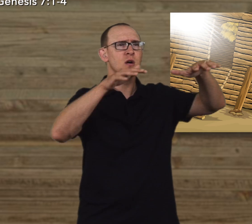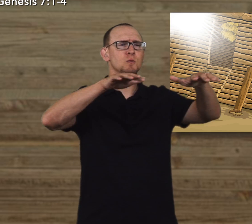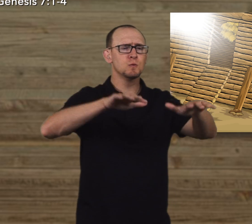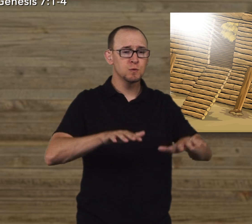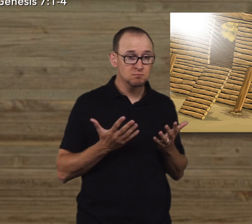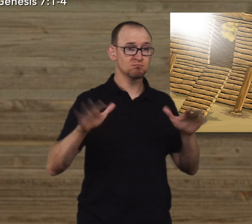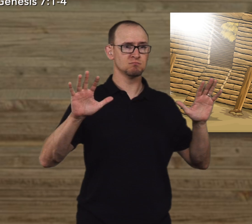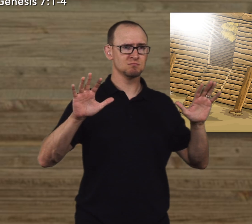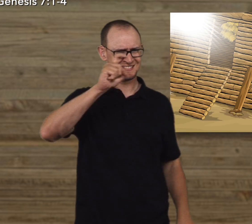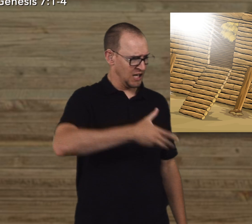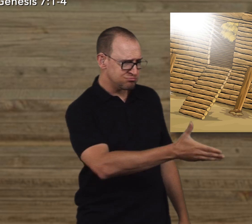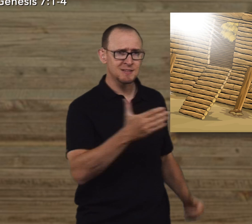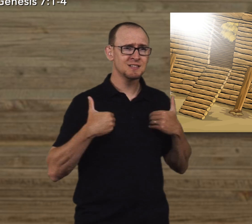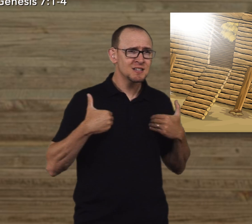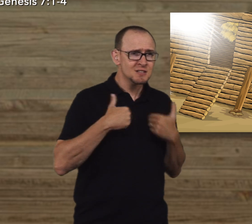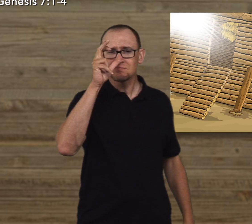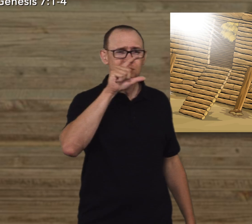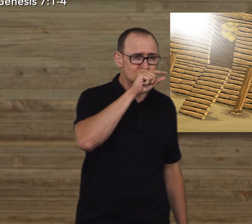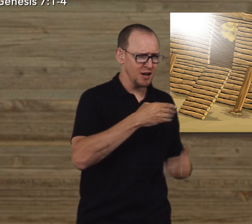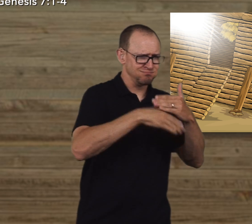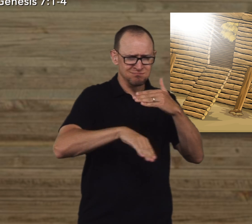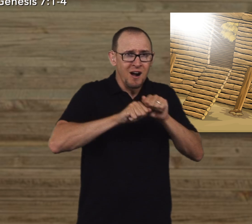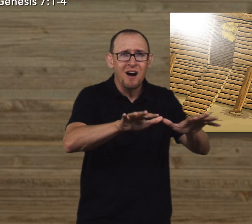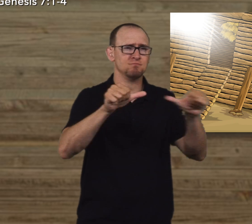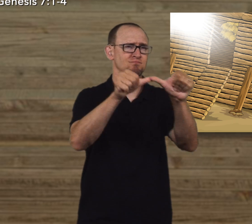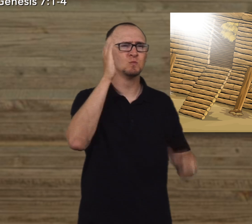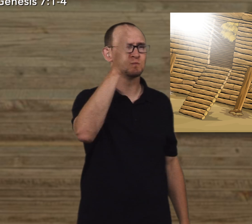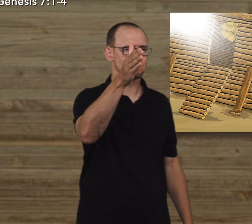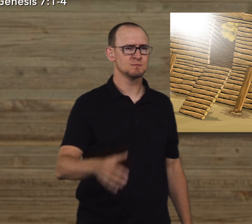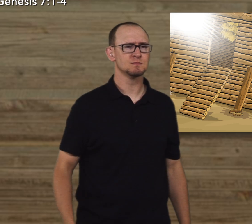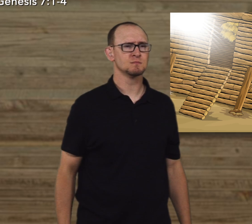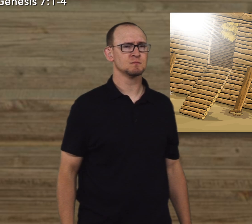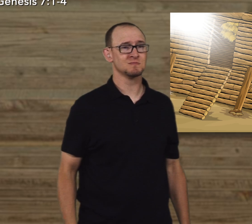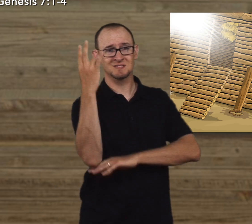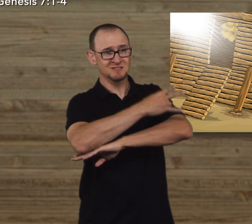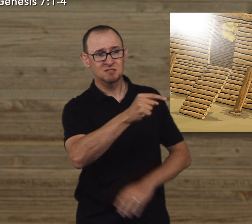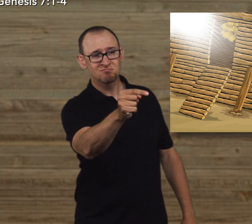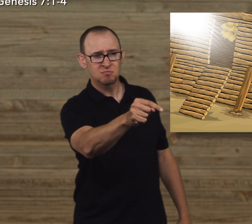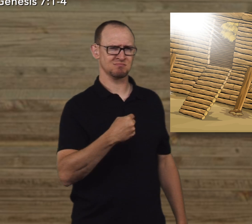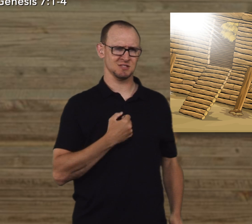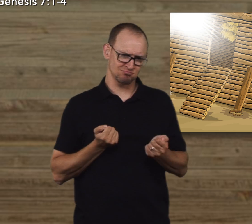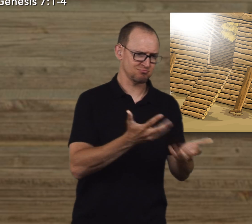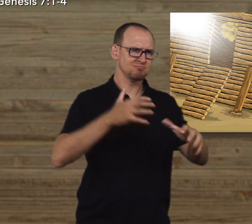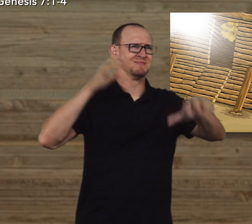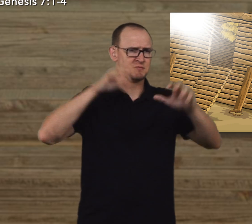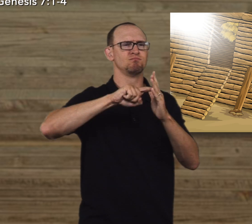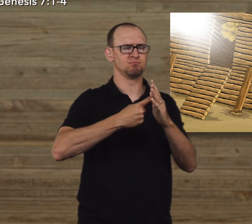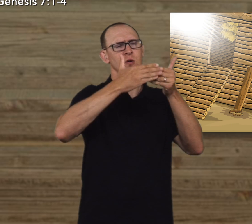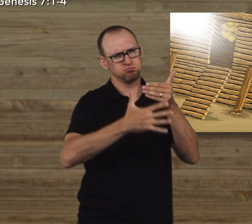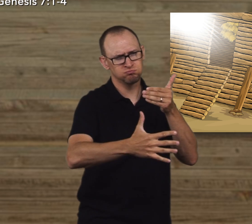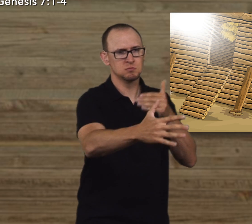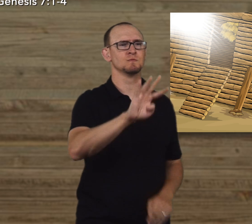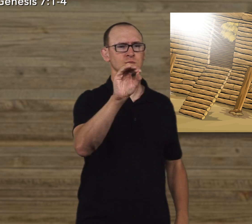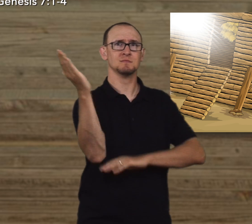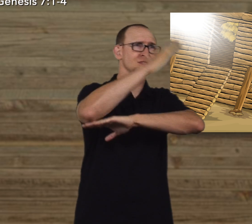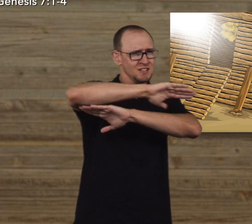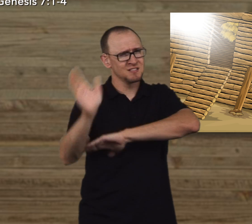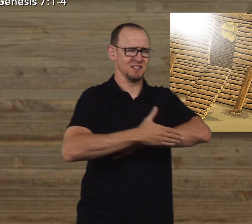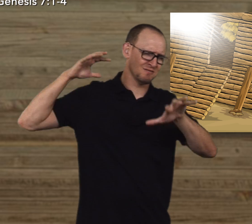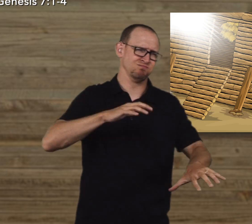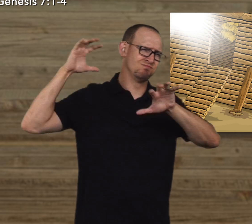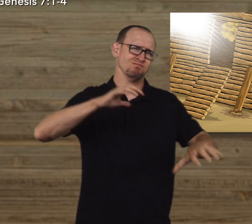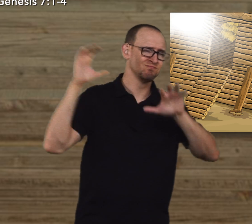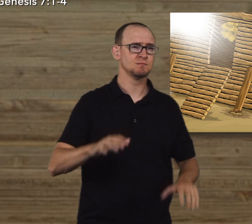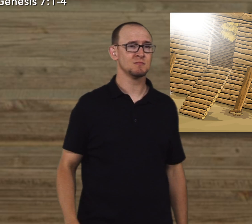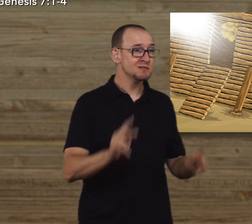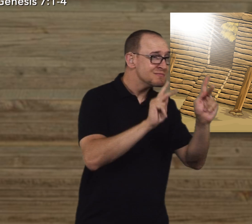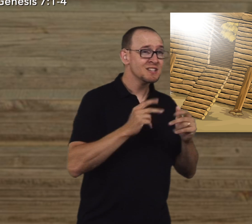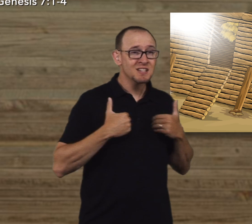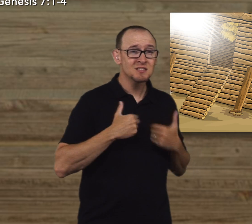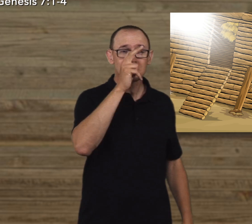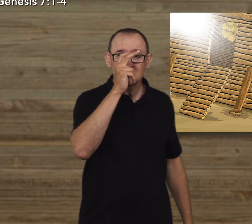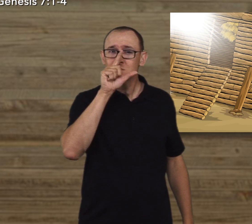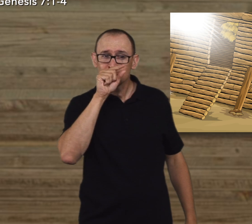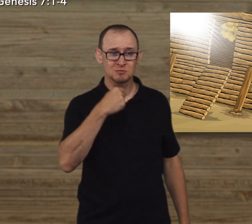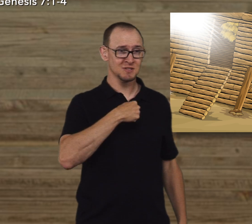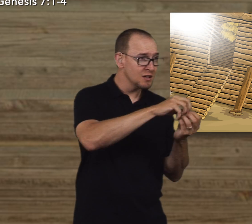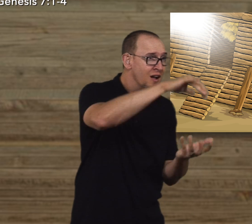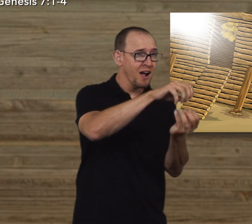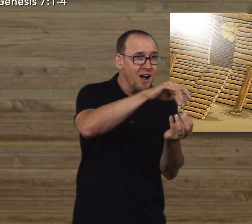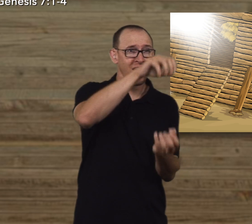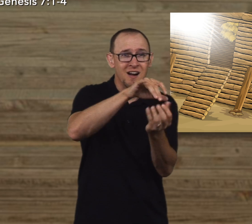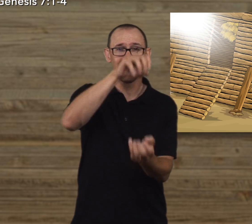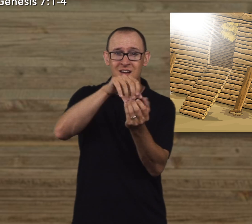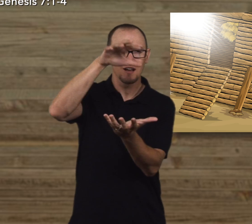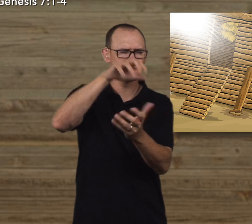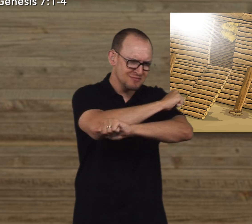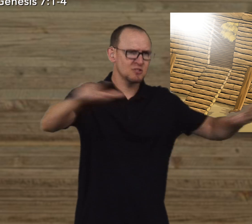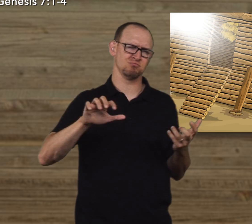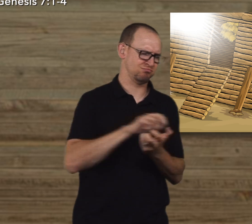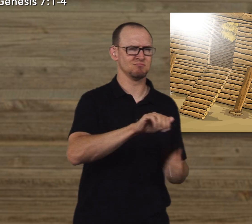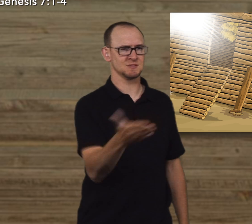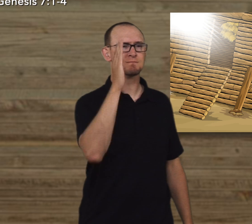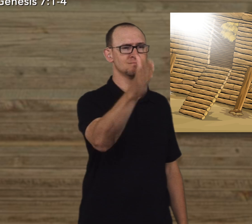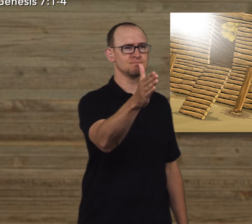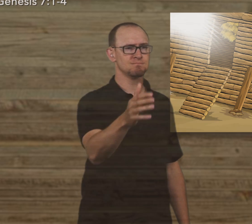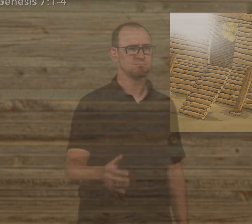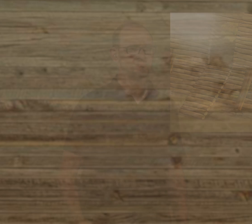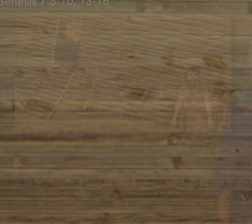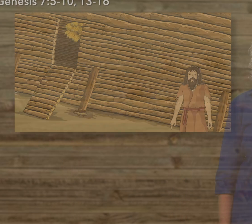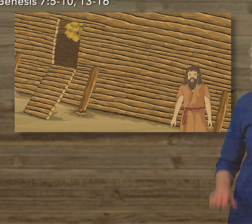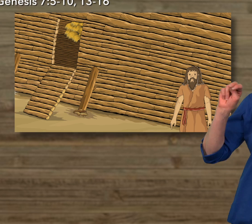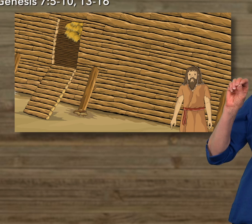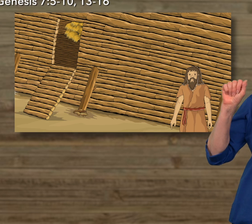For seven days from now I will send rain on the earth for forty days and forty nights, and I will wipe from the face of the earth every living thing I have made.”